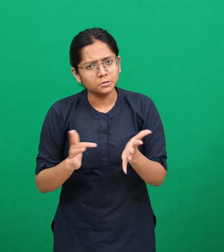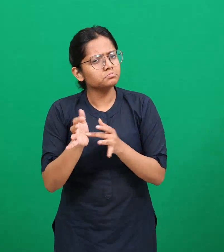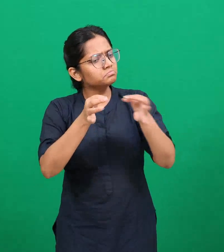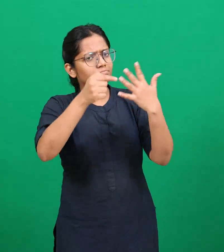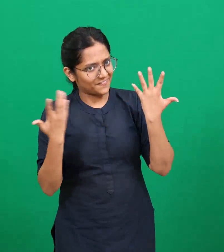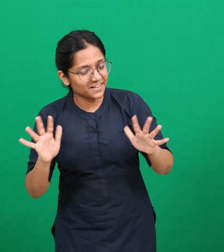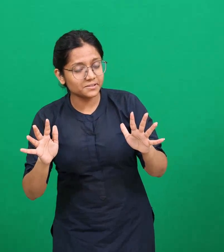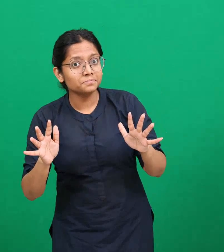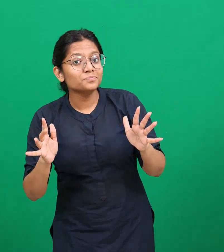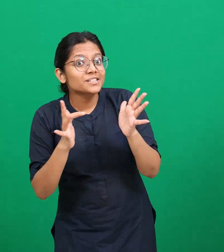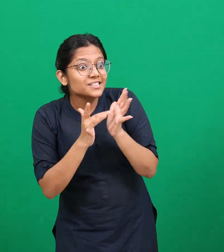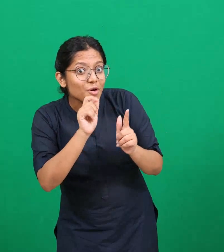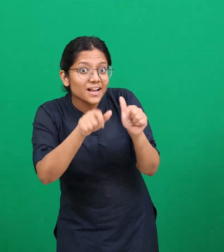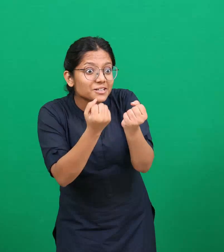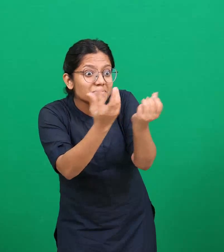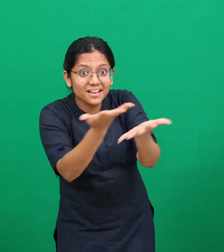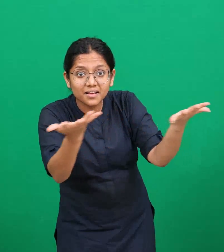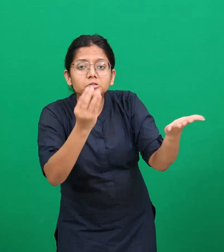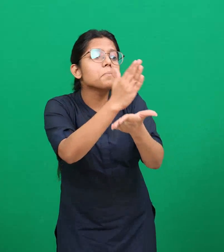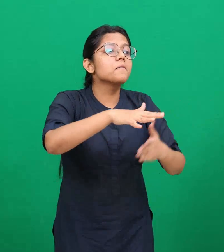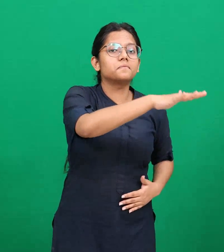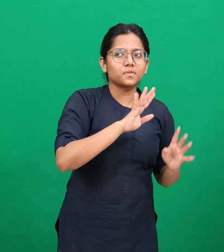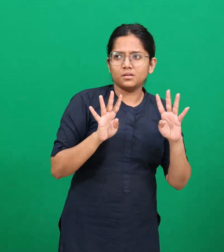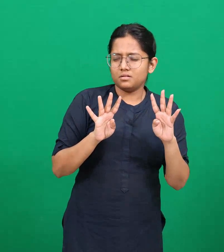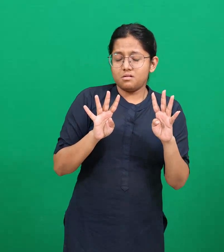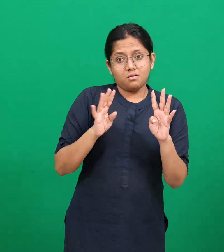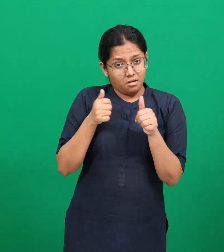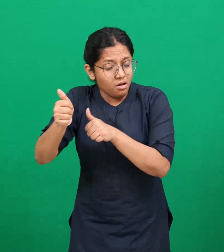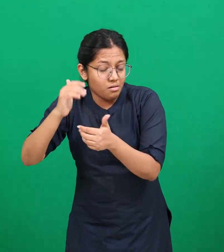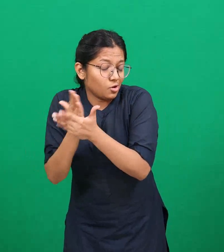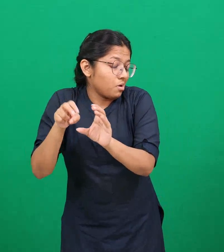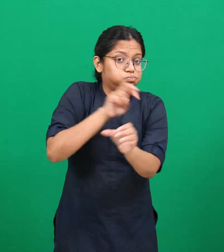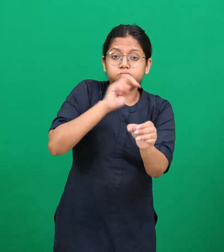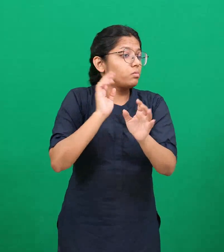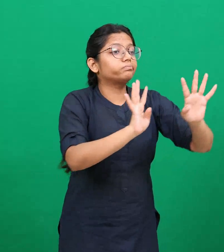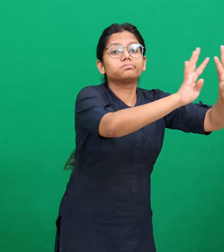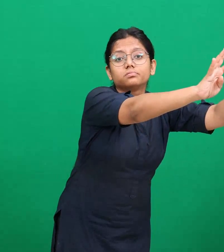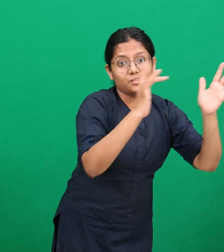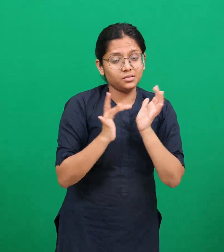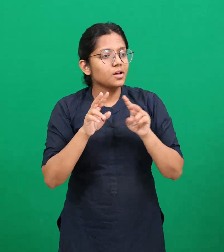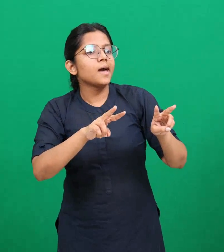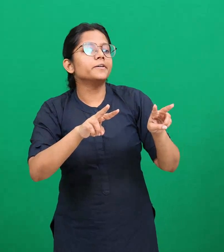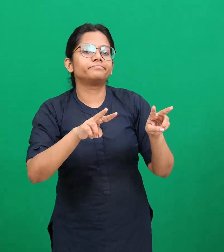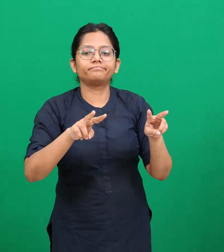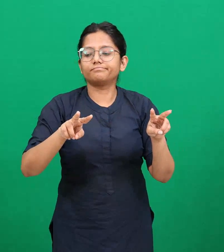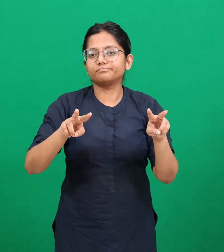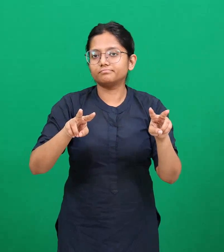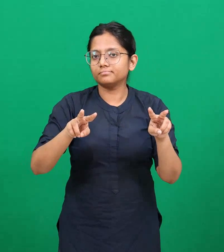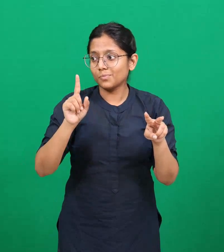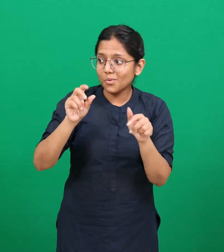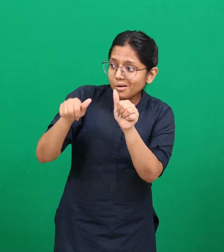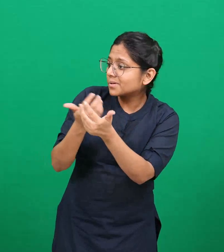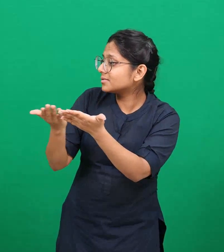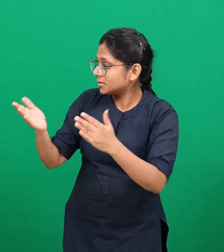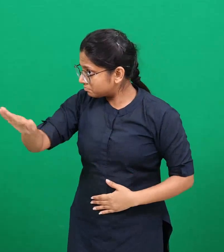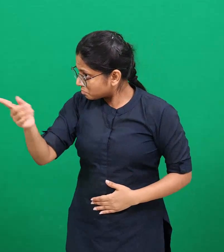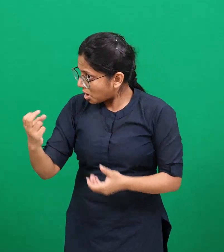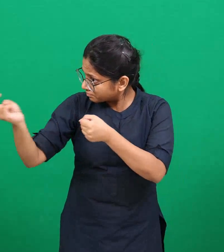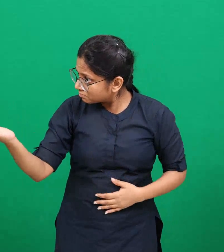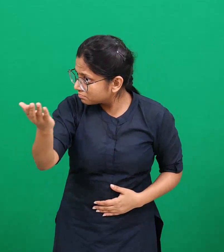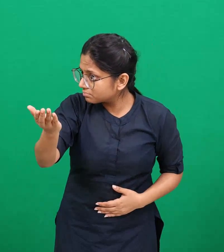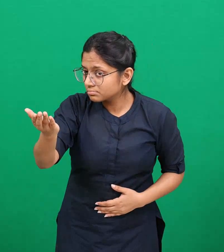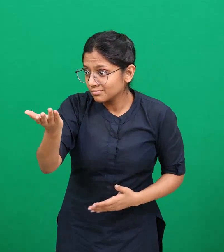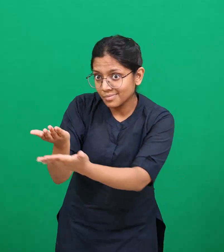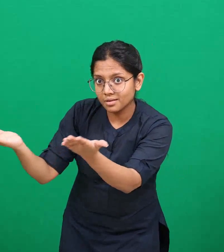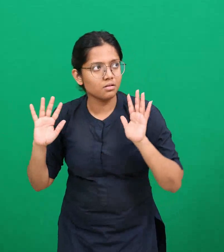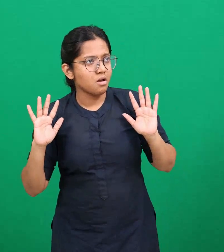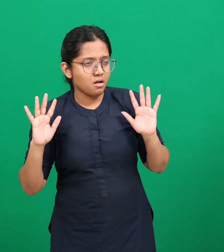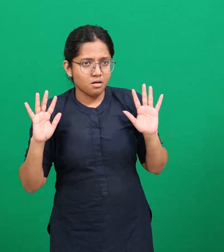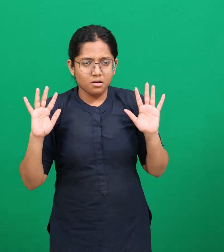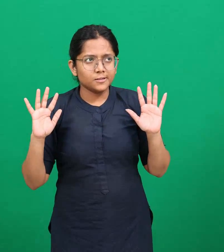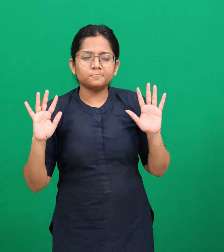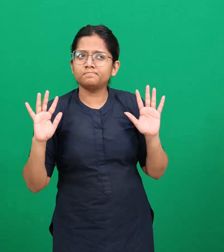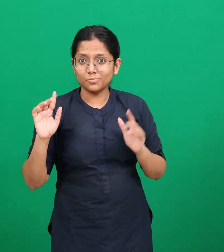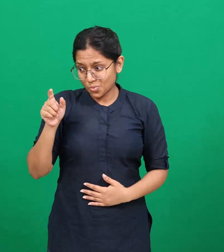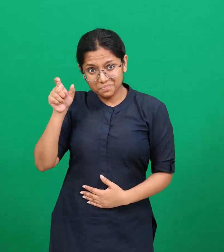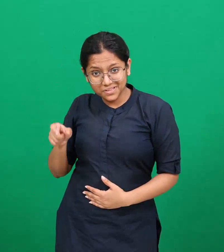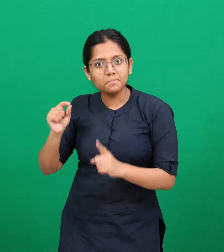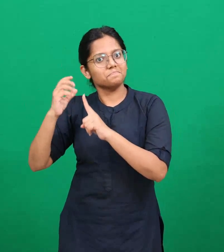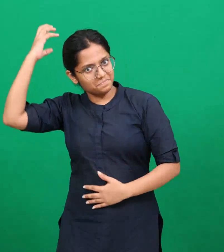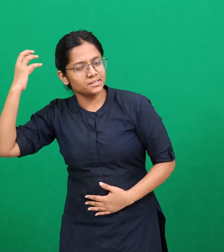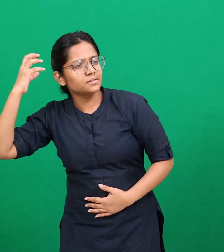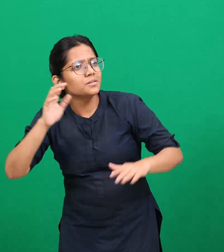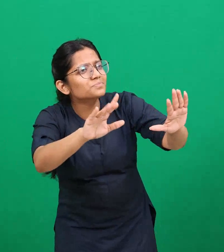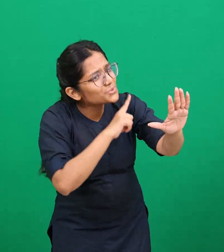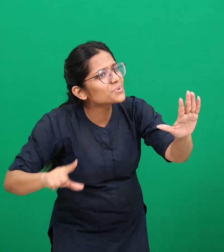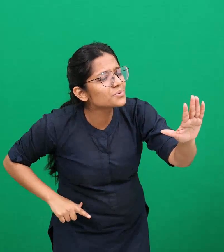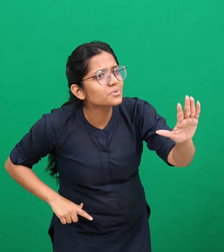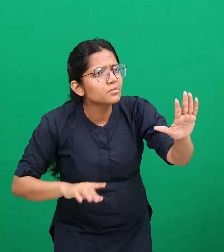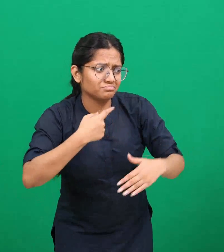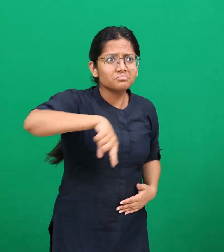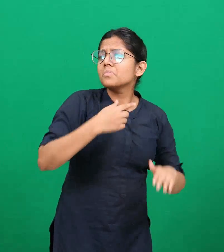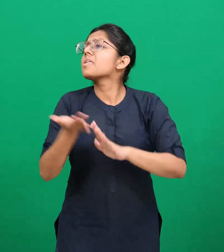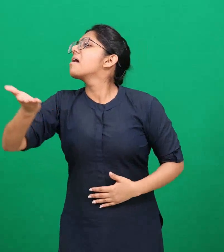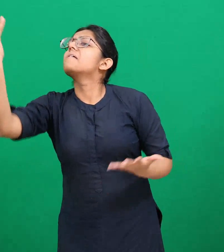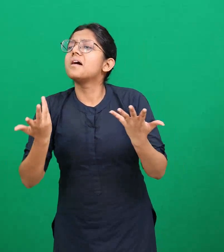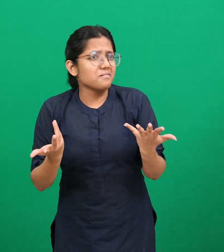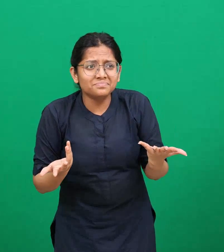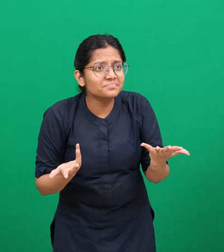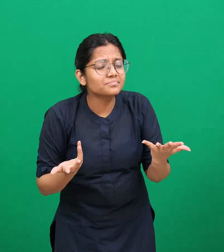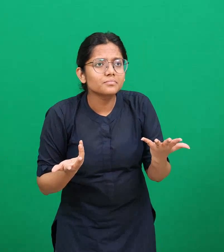From that time on many of His disciples turned back and no longer walked with Him. So Jesus asked the Twelve, "Do you want to leave too?"